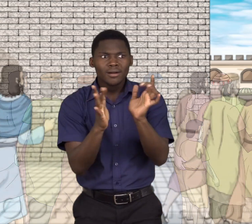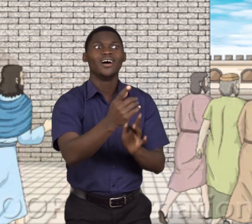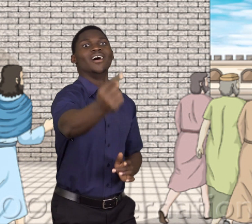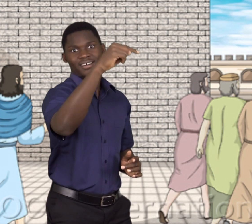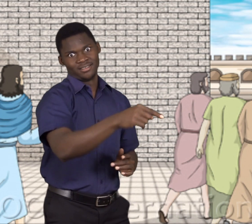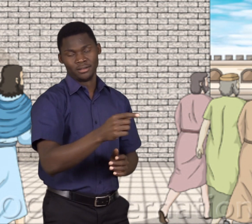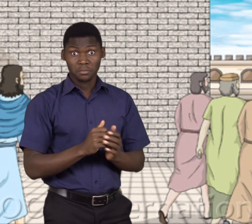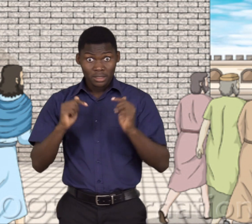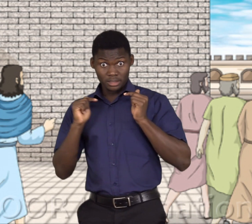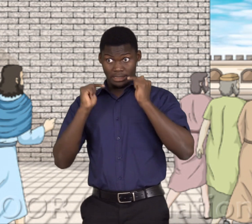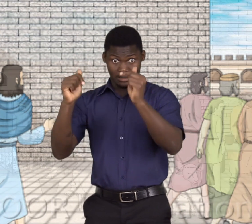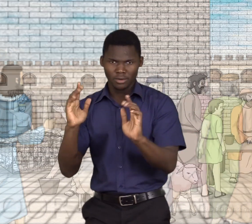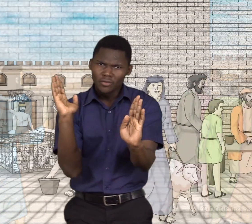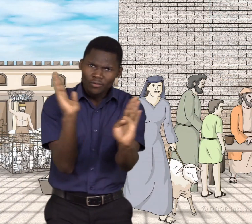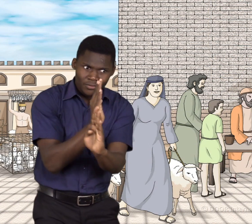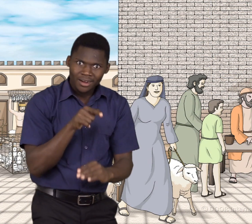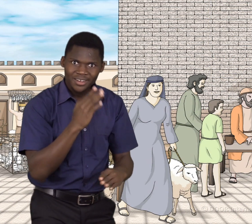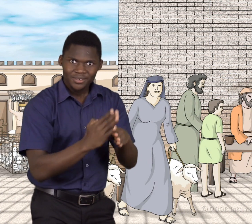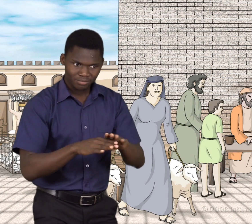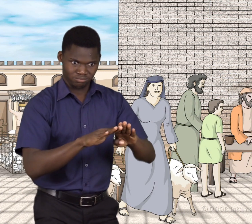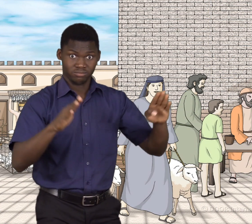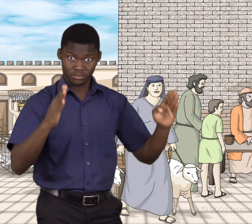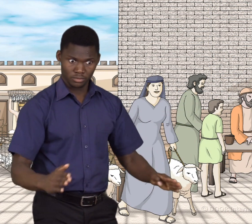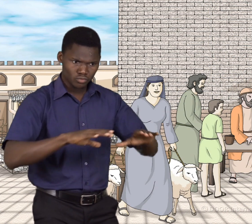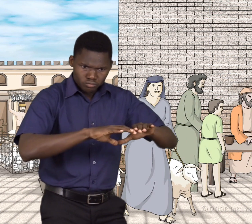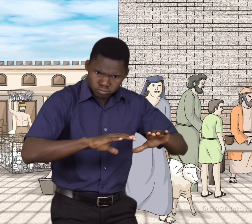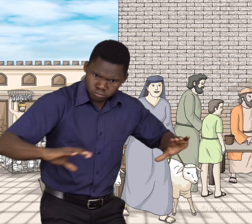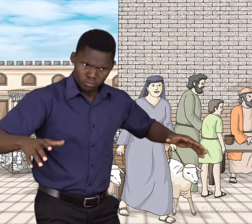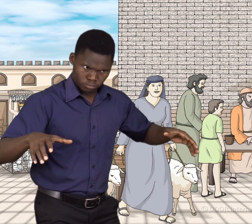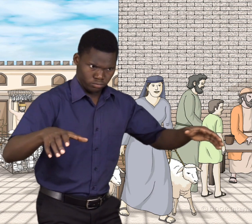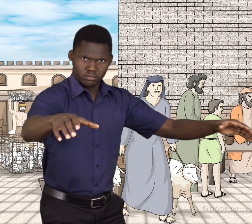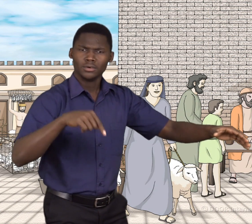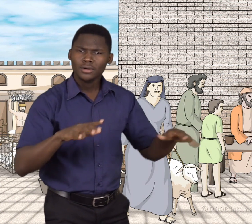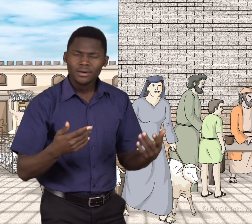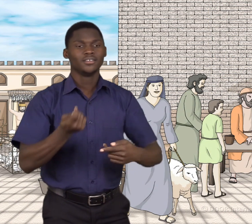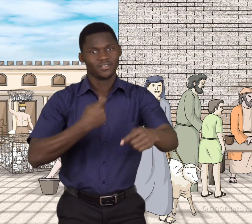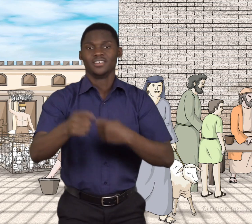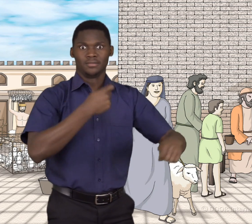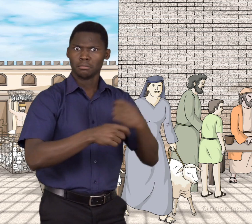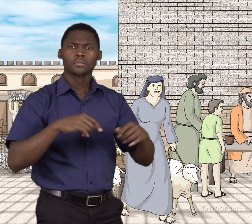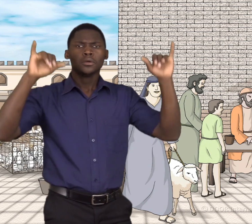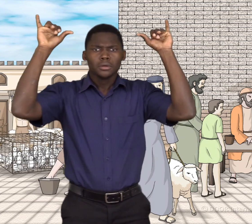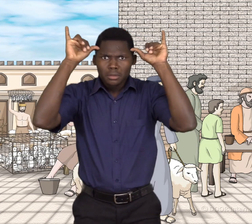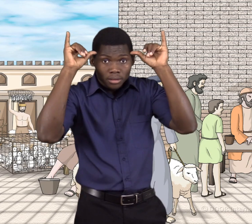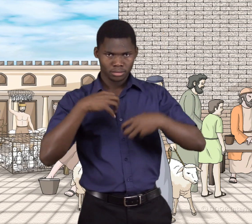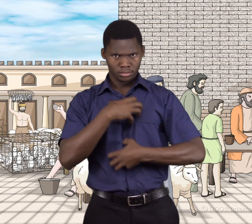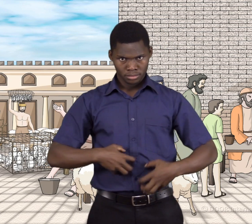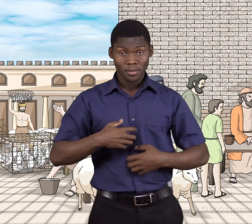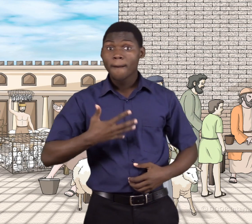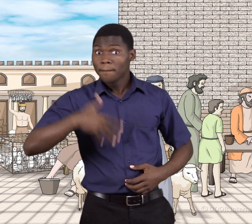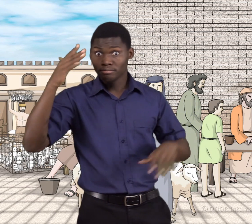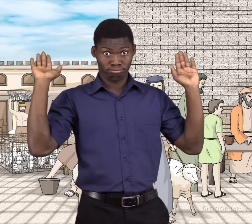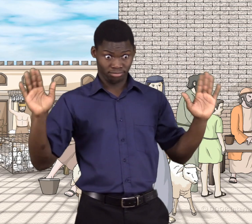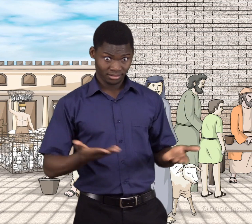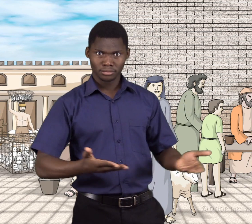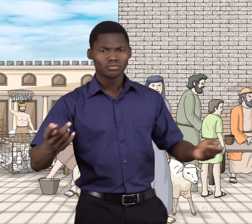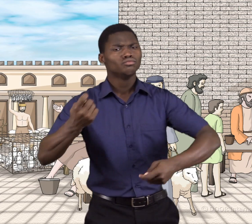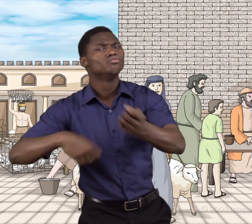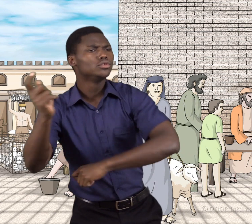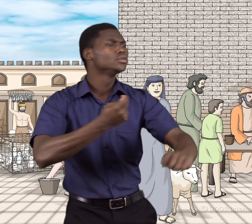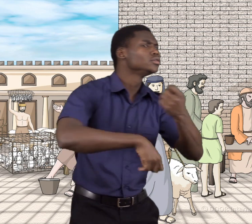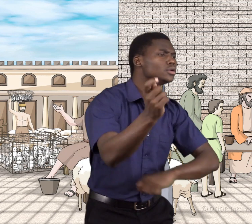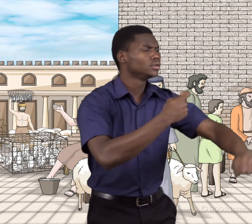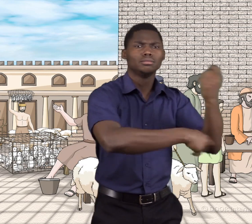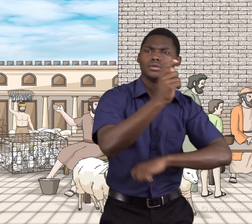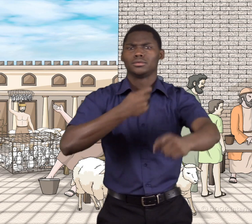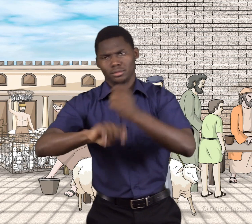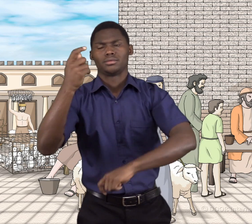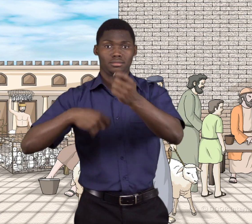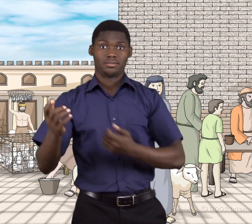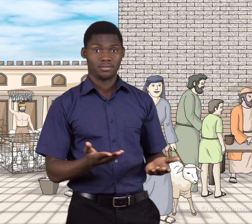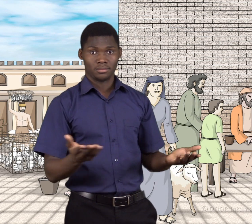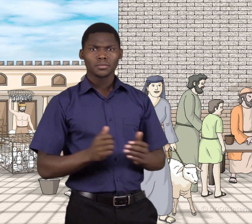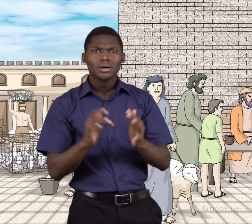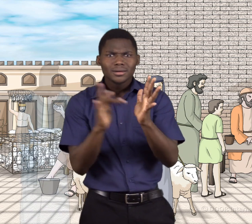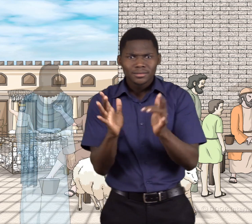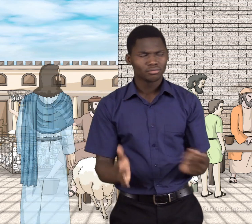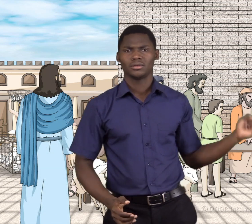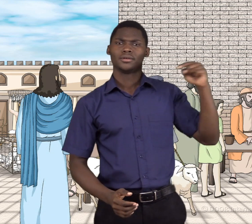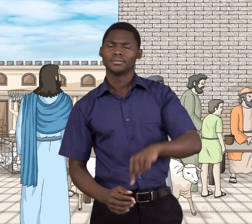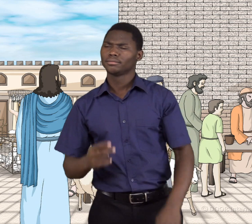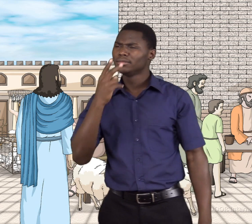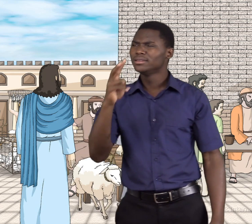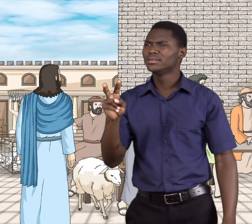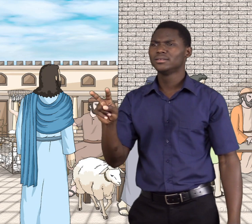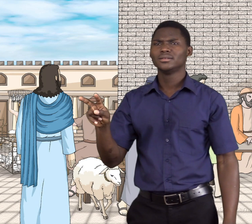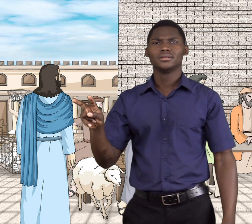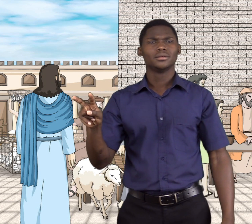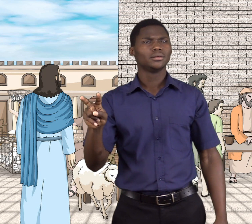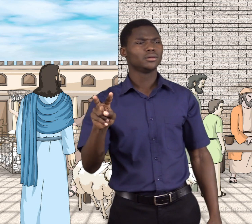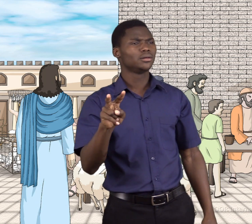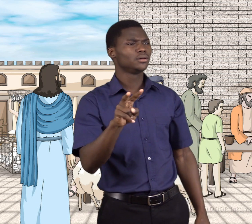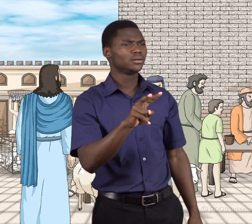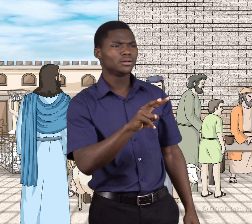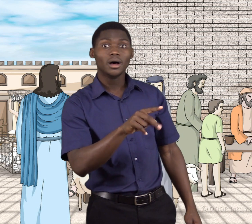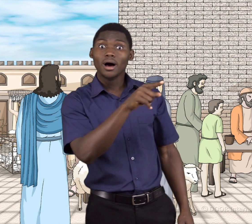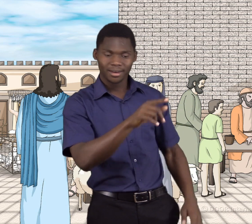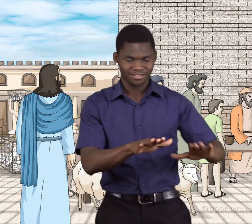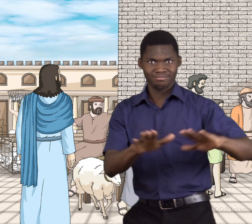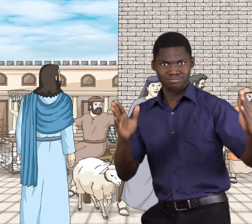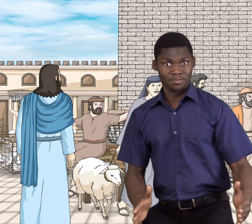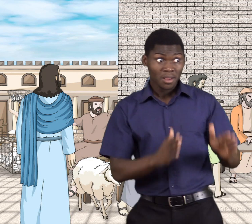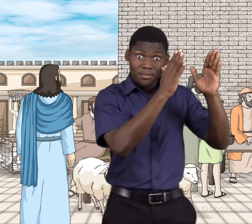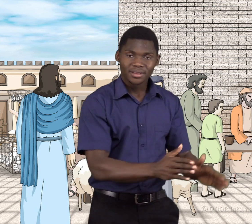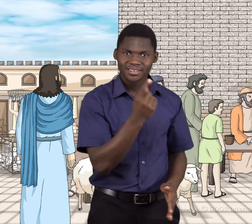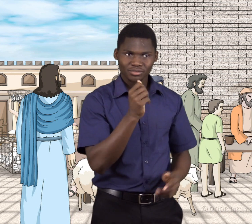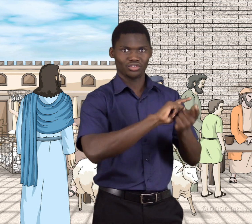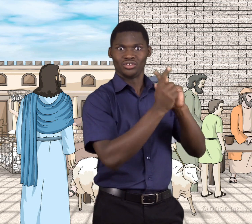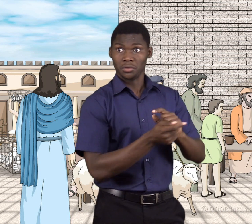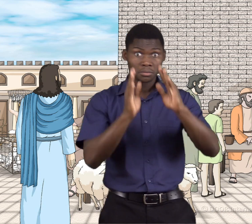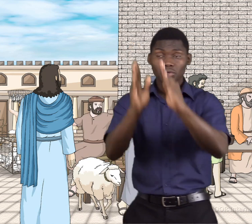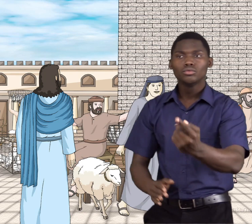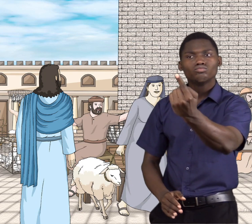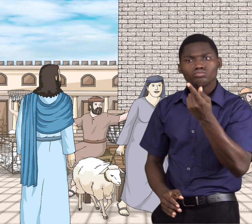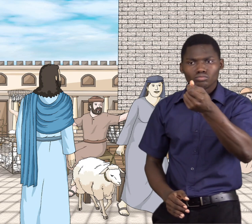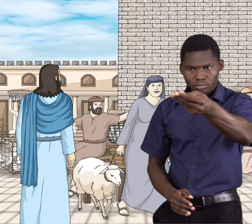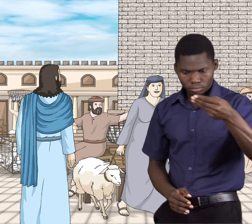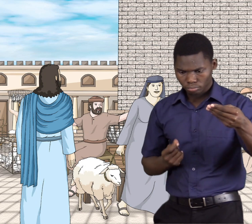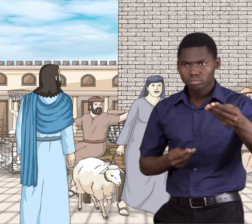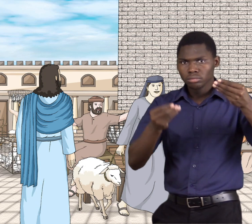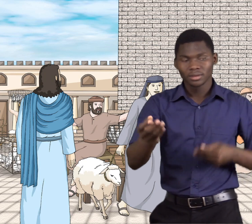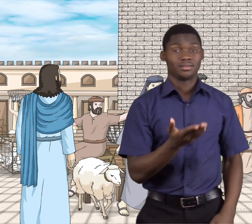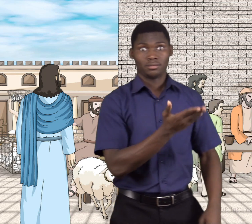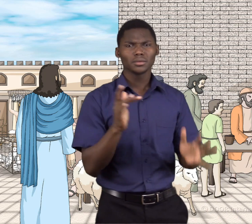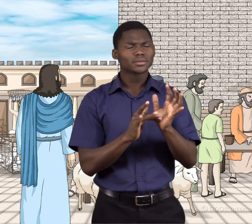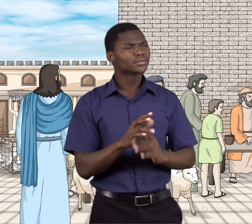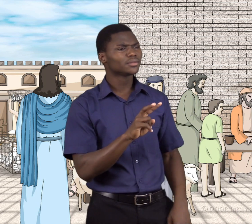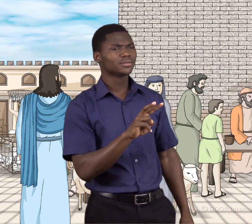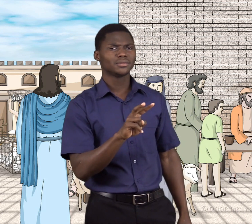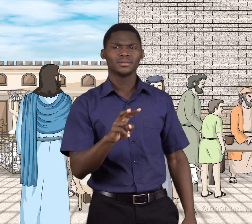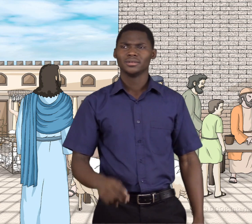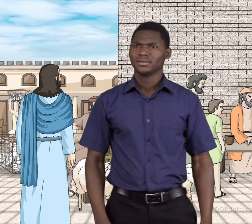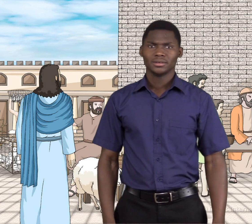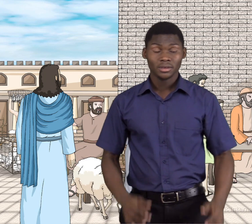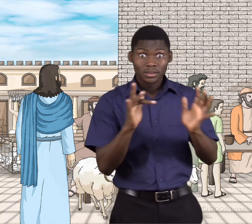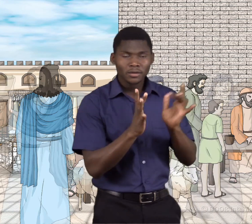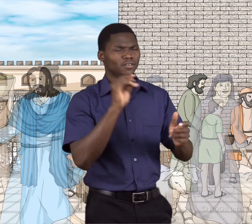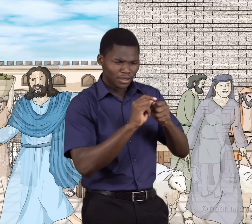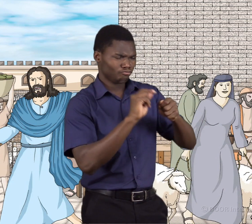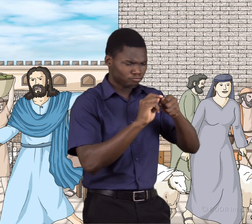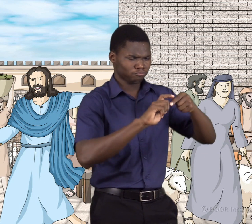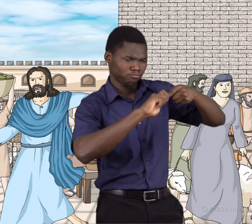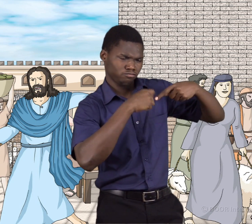In the temple courts He found men selling cattle, sheep, and doves, and money changers seated at their tables.